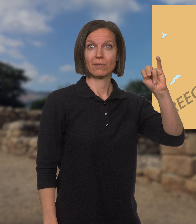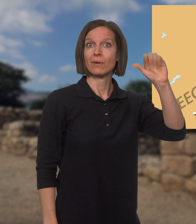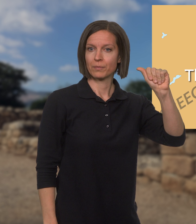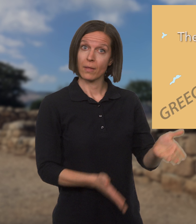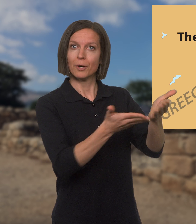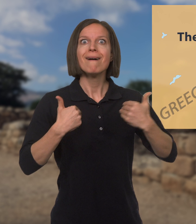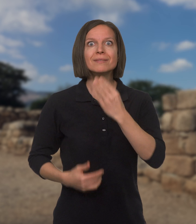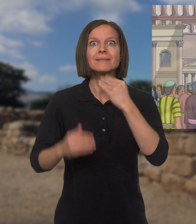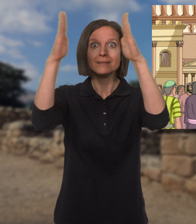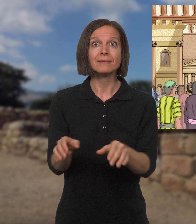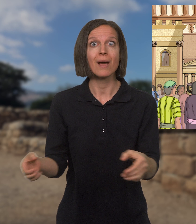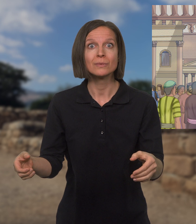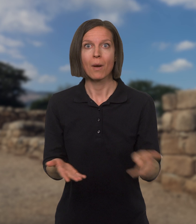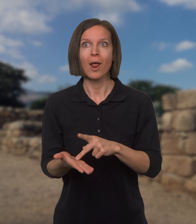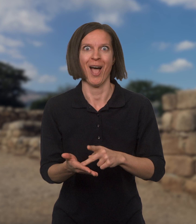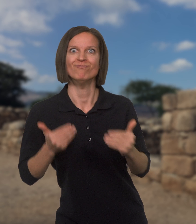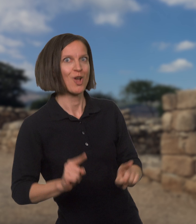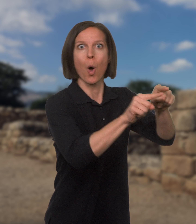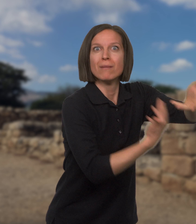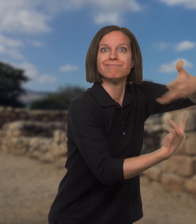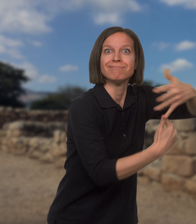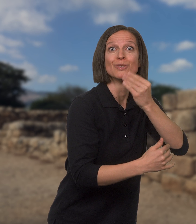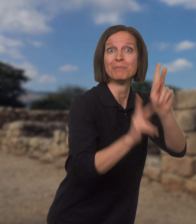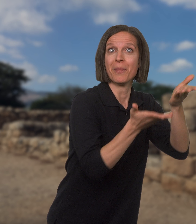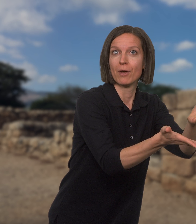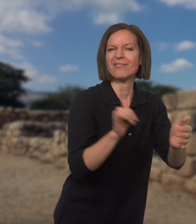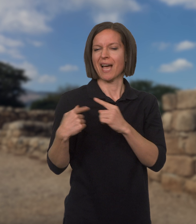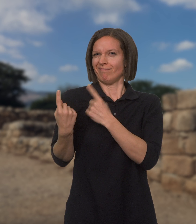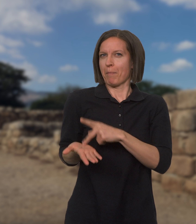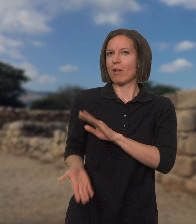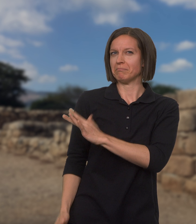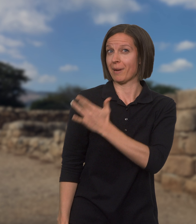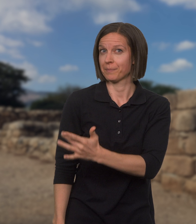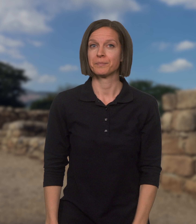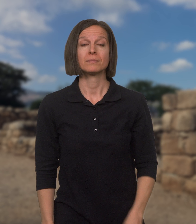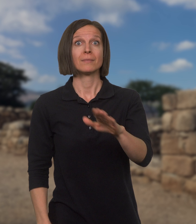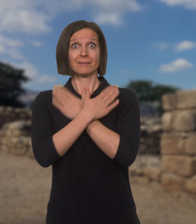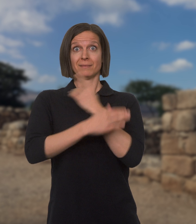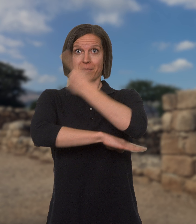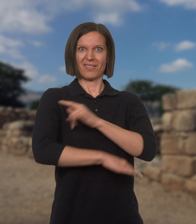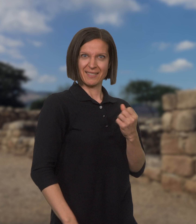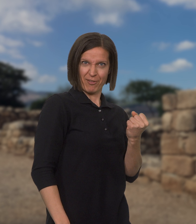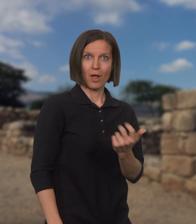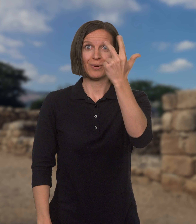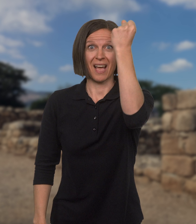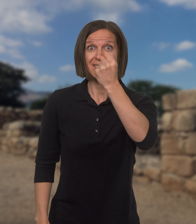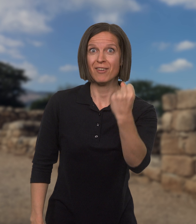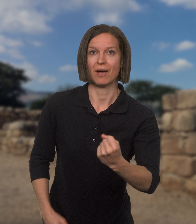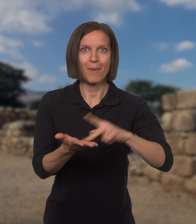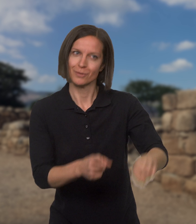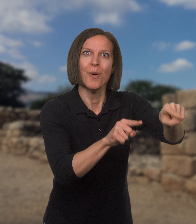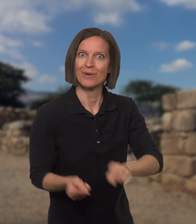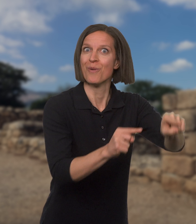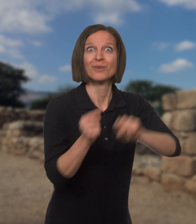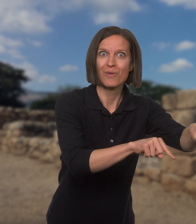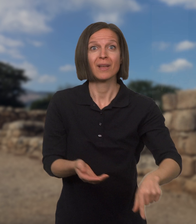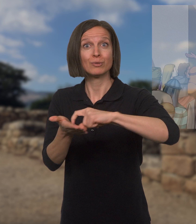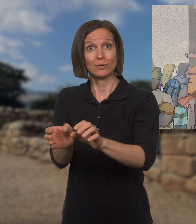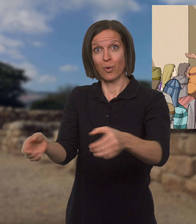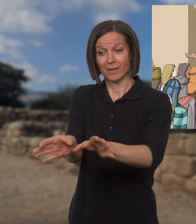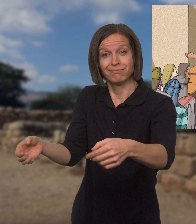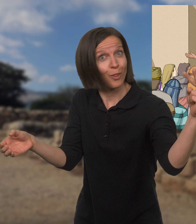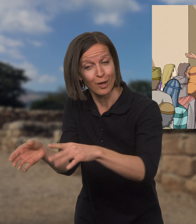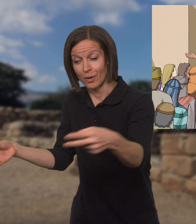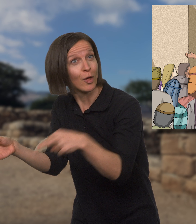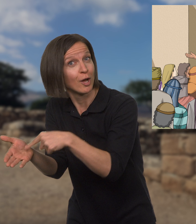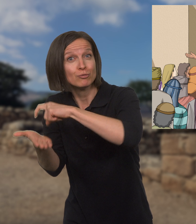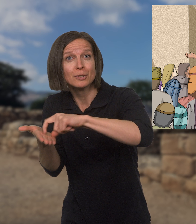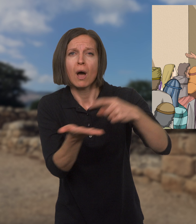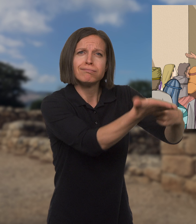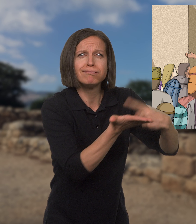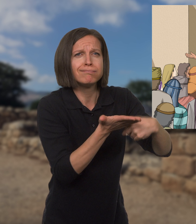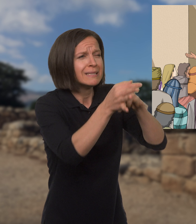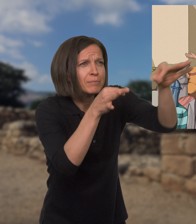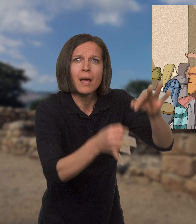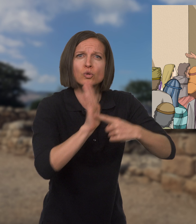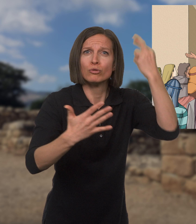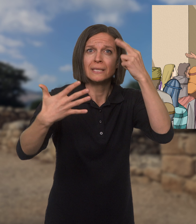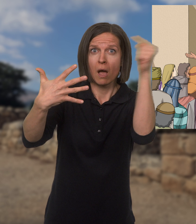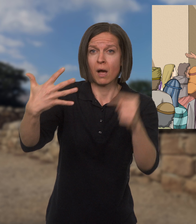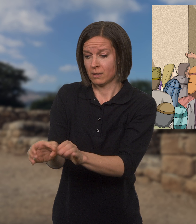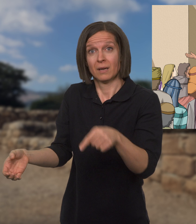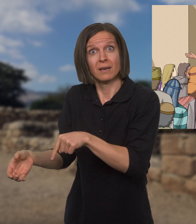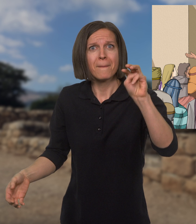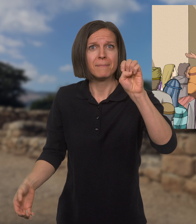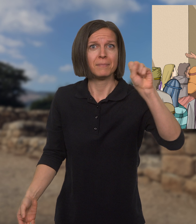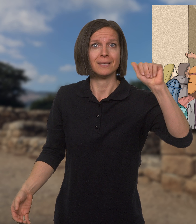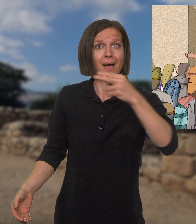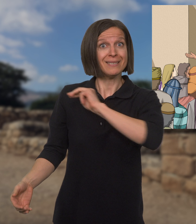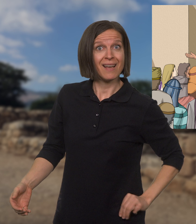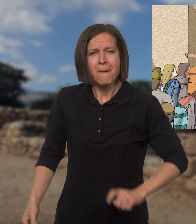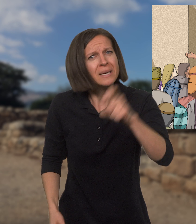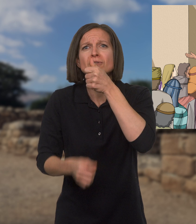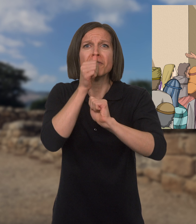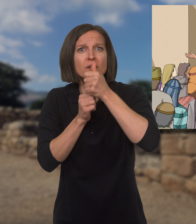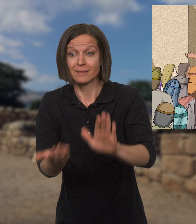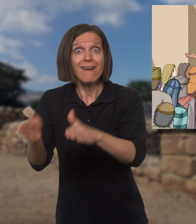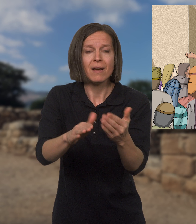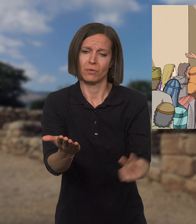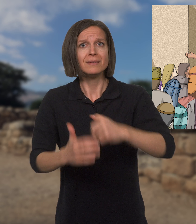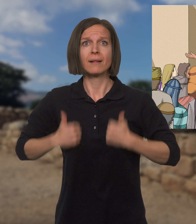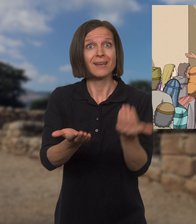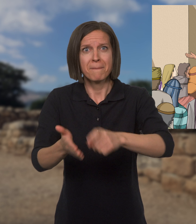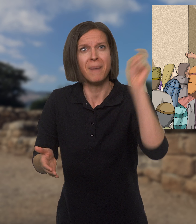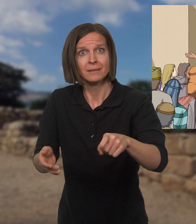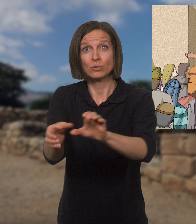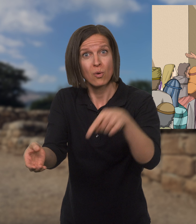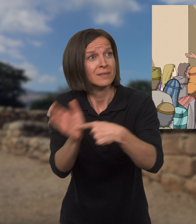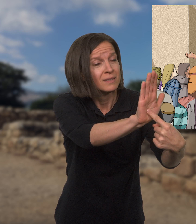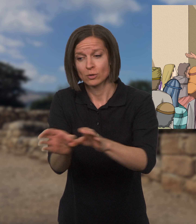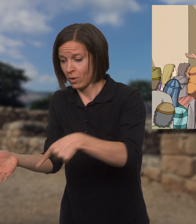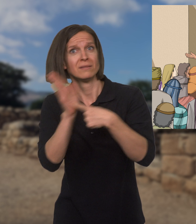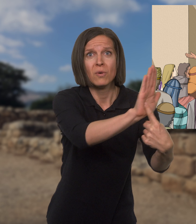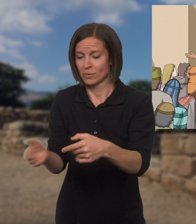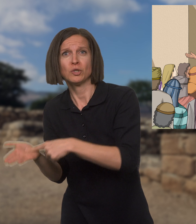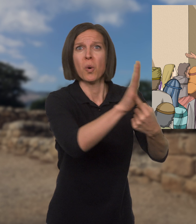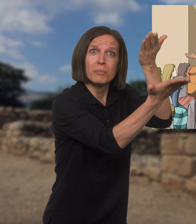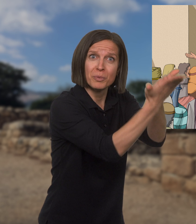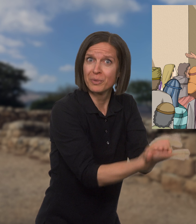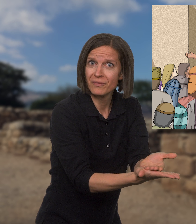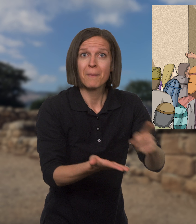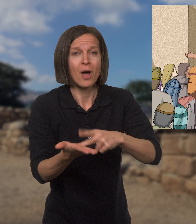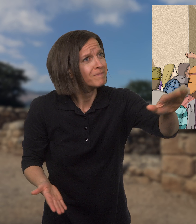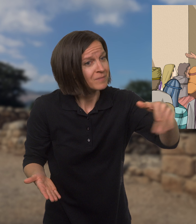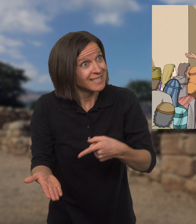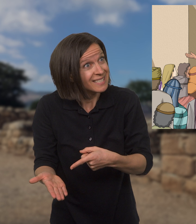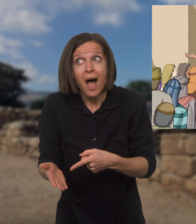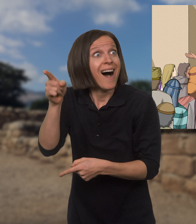As was his custom, Paul went into the synagogue, and on three Sabbaths he reasoned with them from the Scriptures, explaining and proving that the Christ had to suffer and rise from the dead.